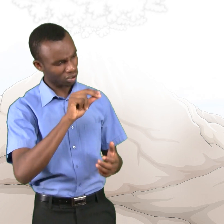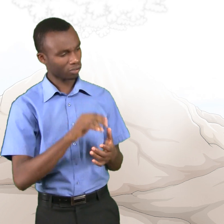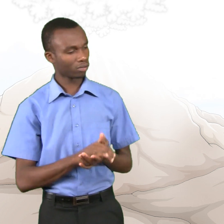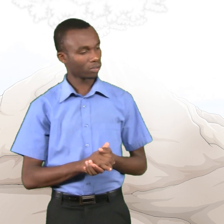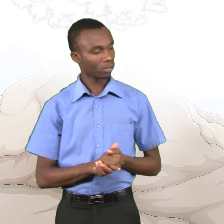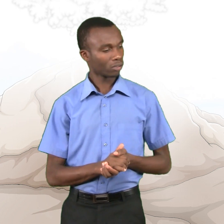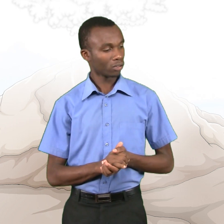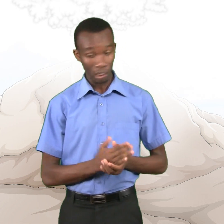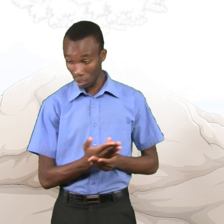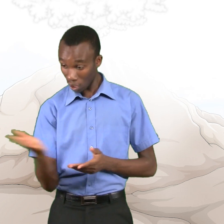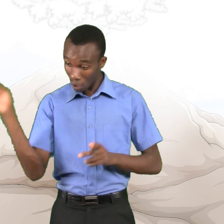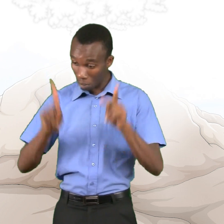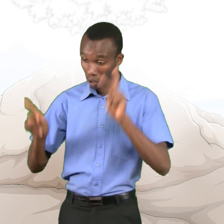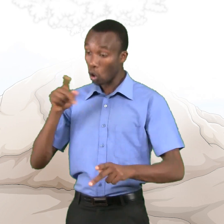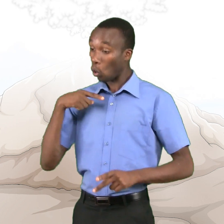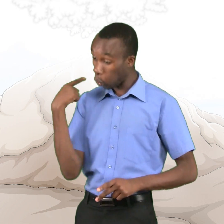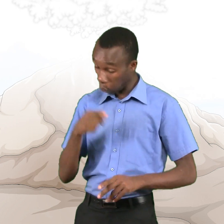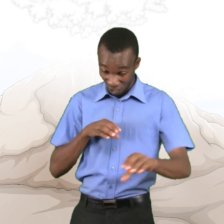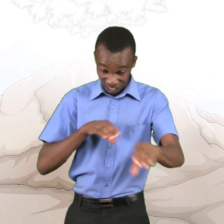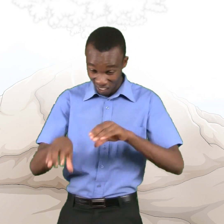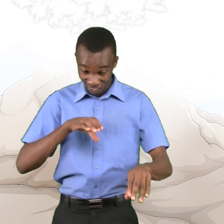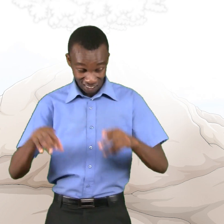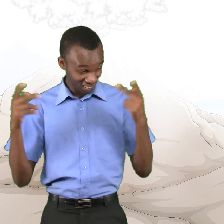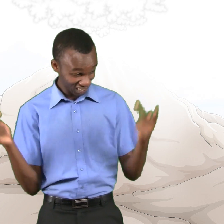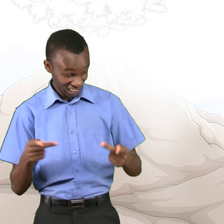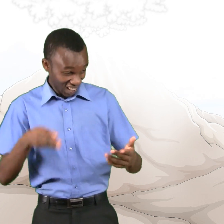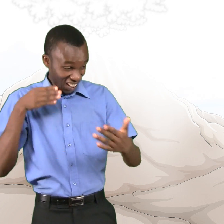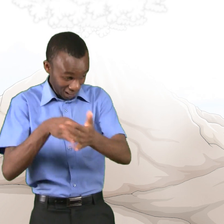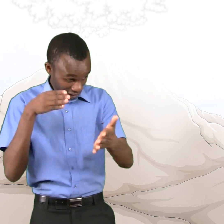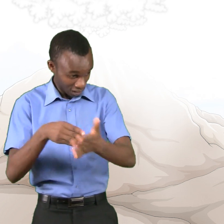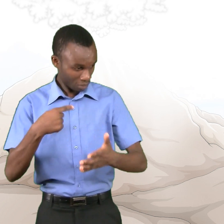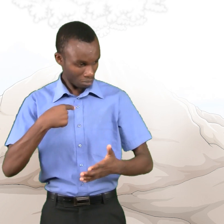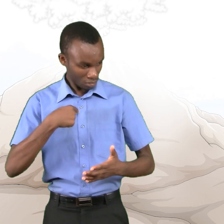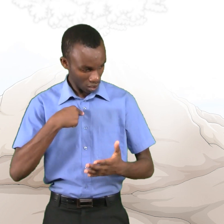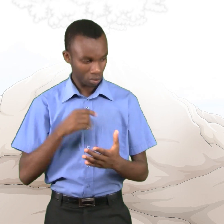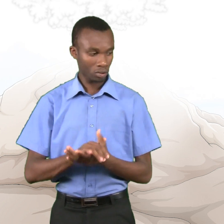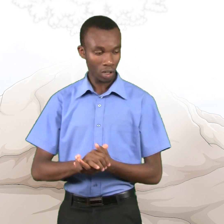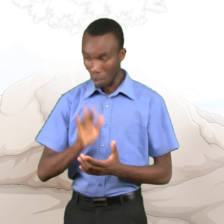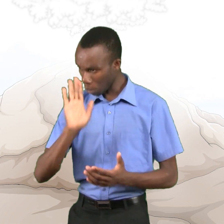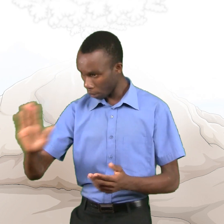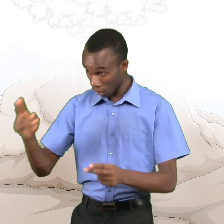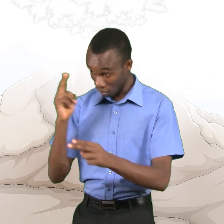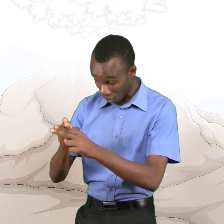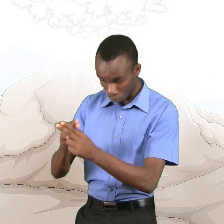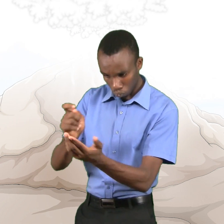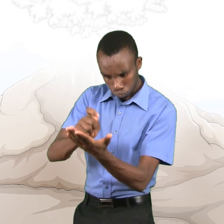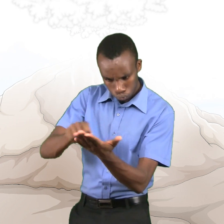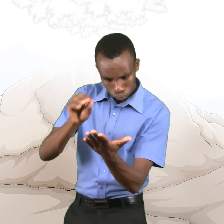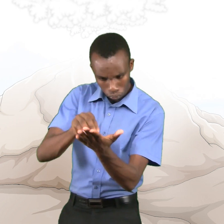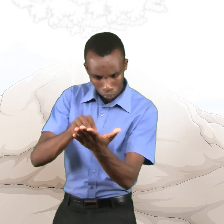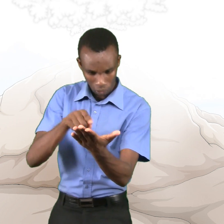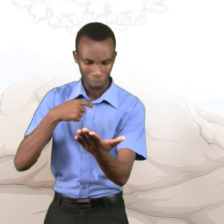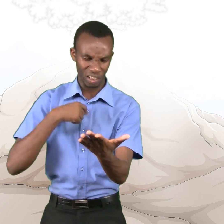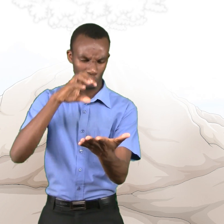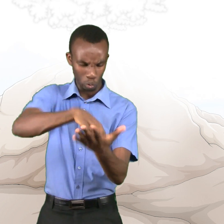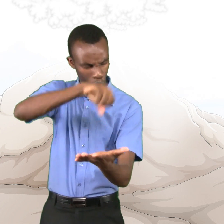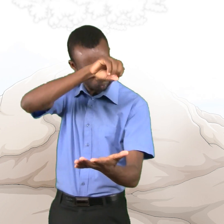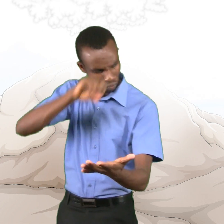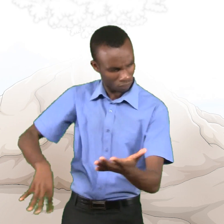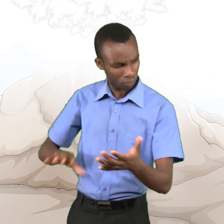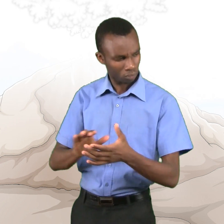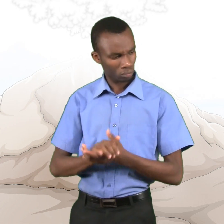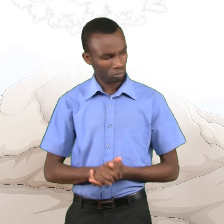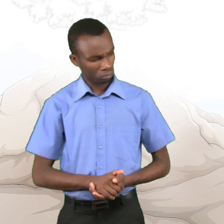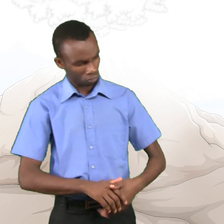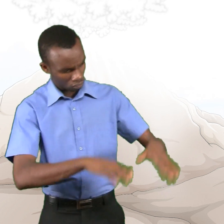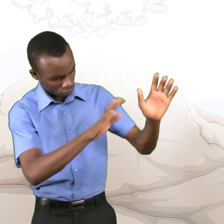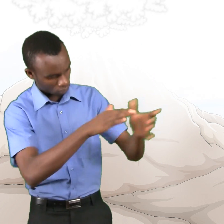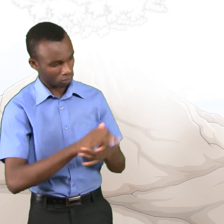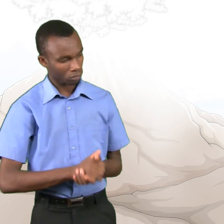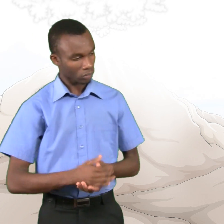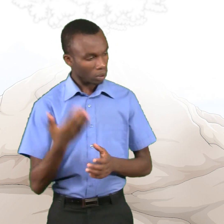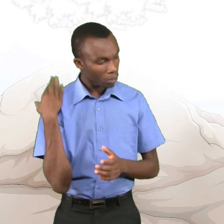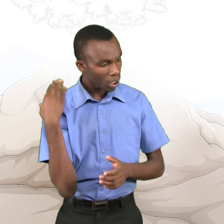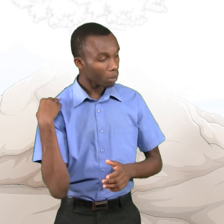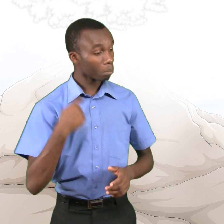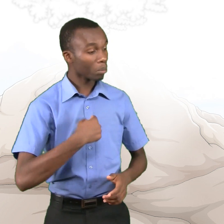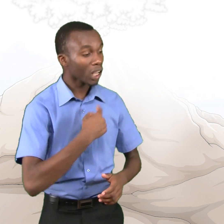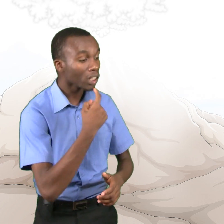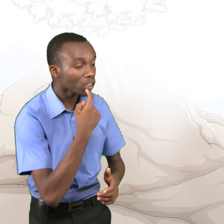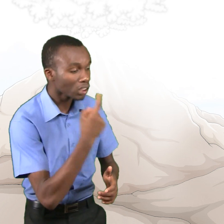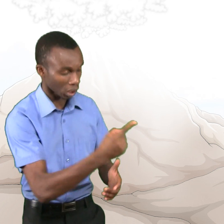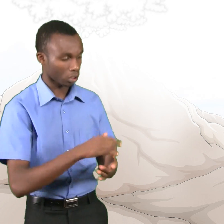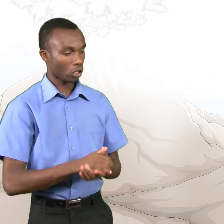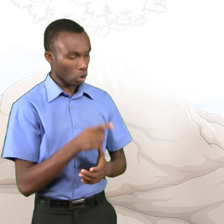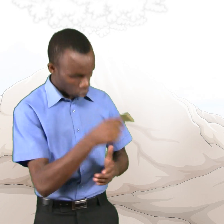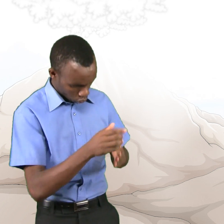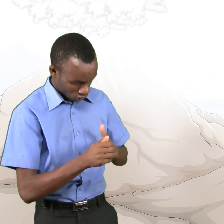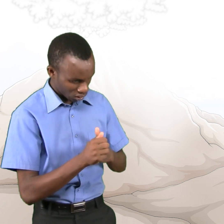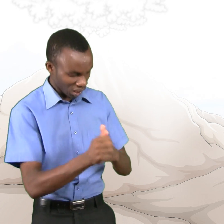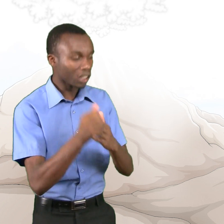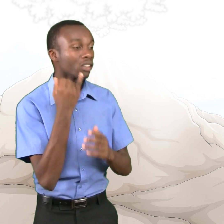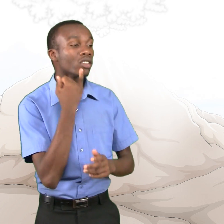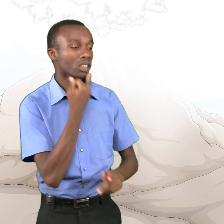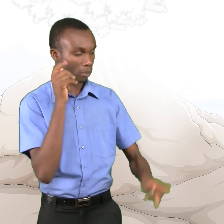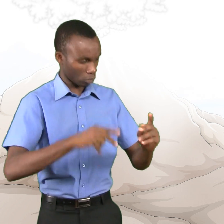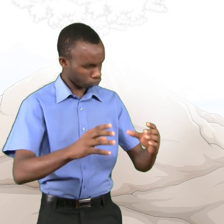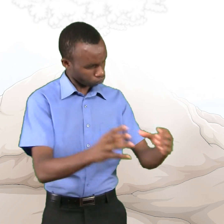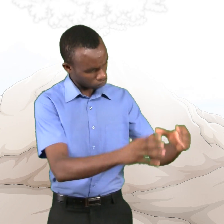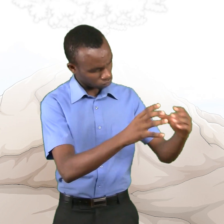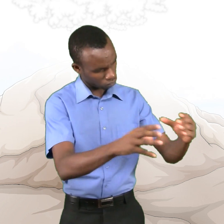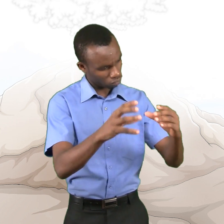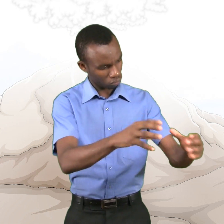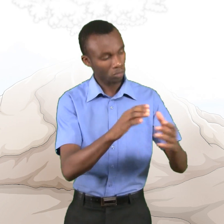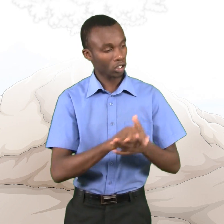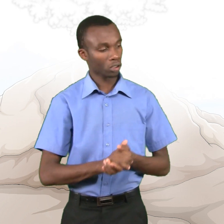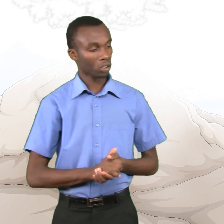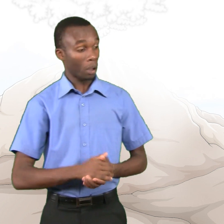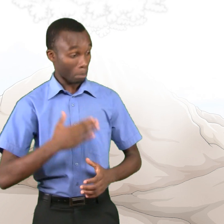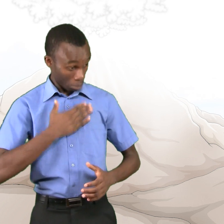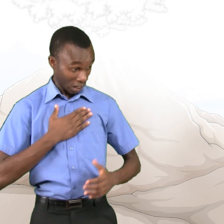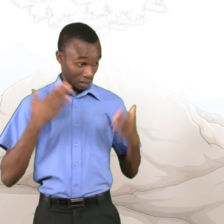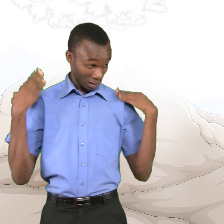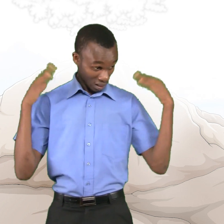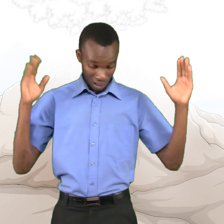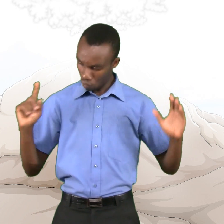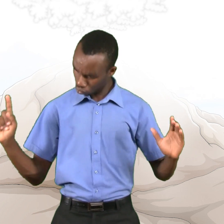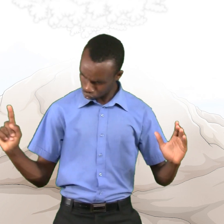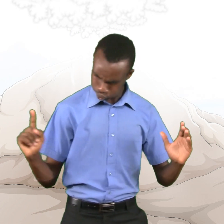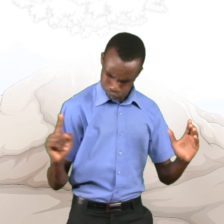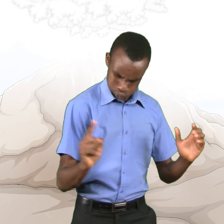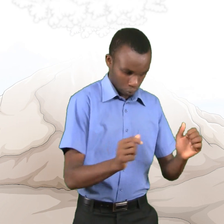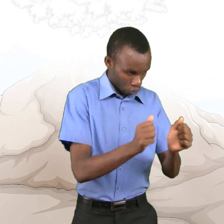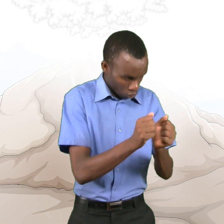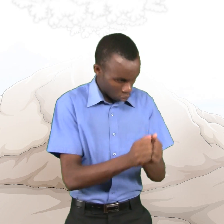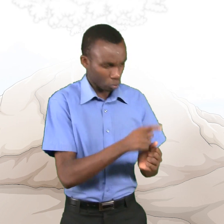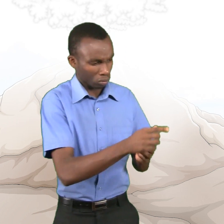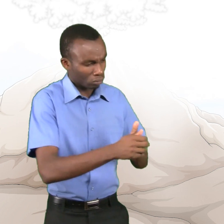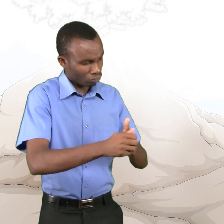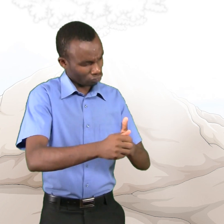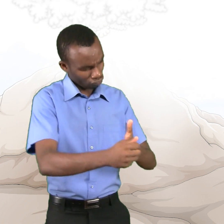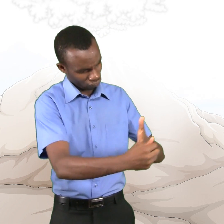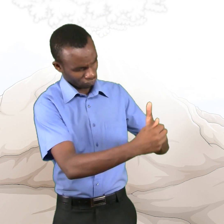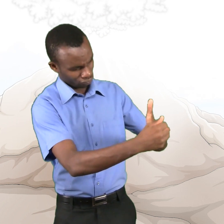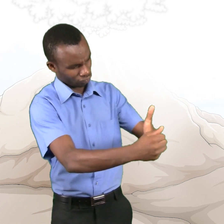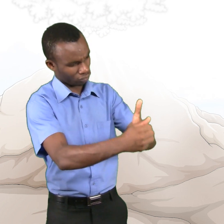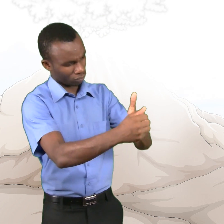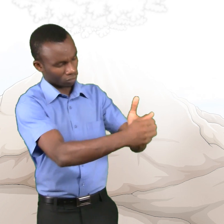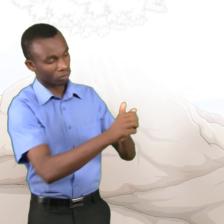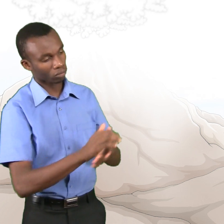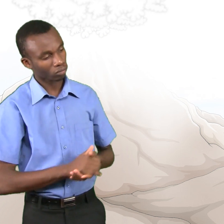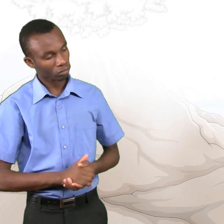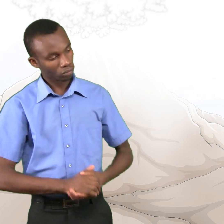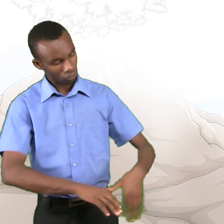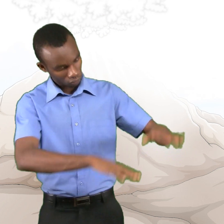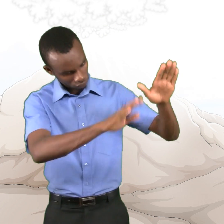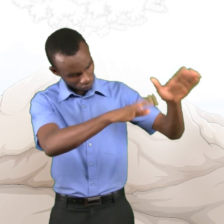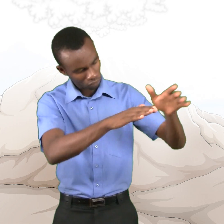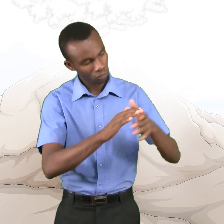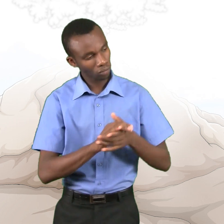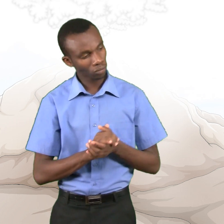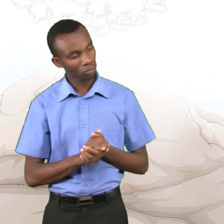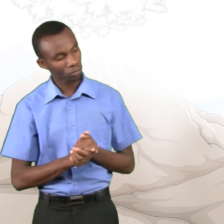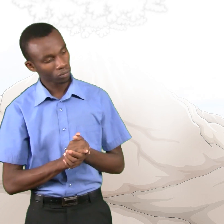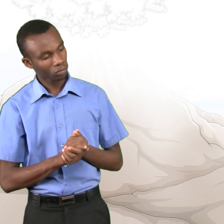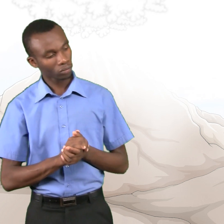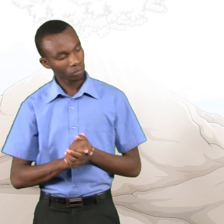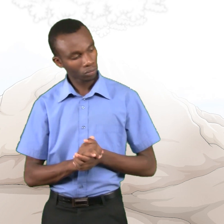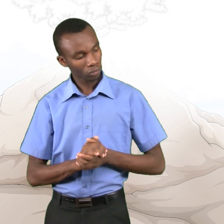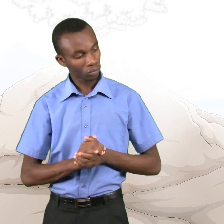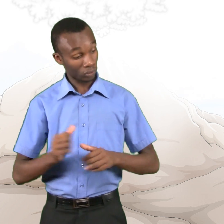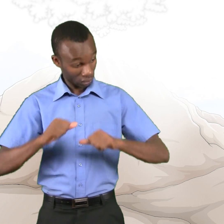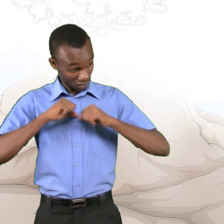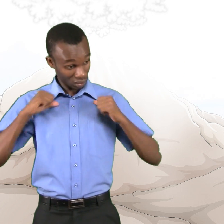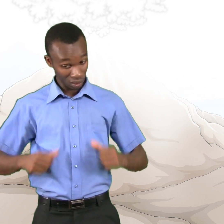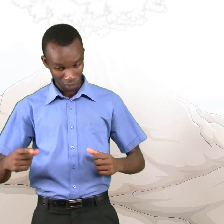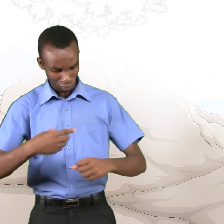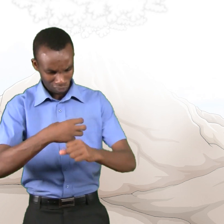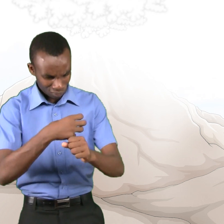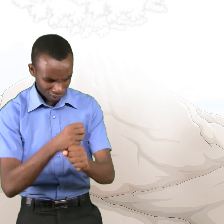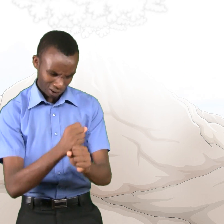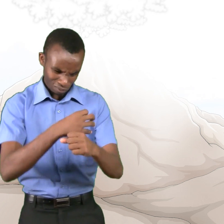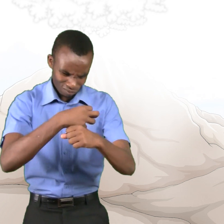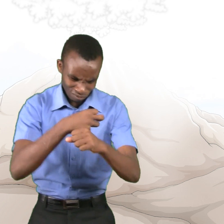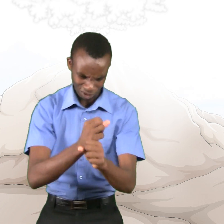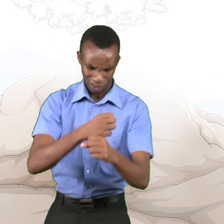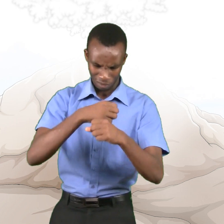Behold, My angel shall go before you. But on the day I settle accounts, I will punish them for their sin.”